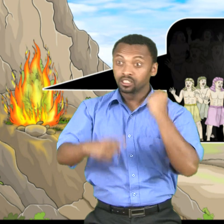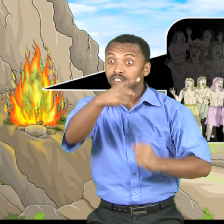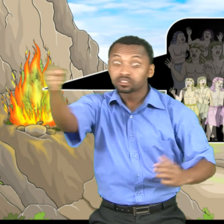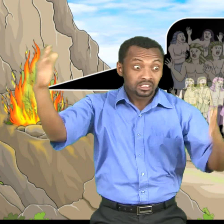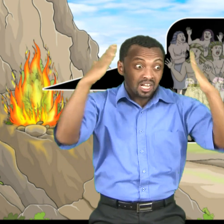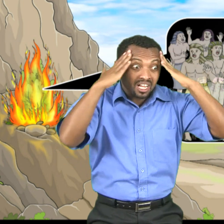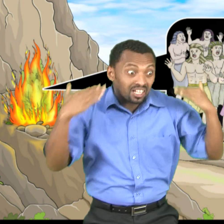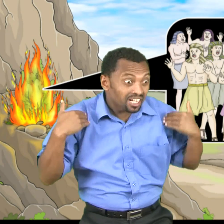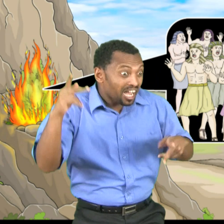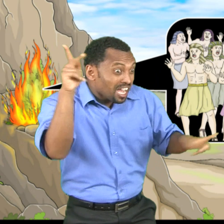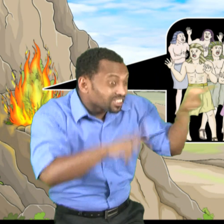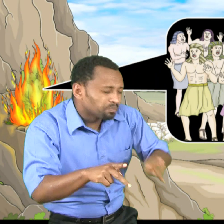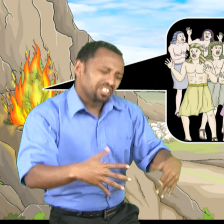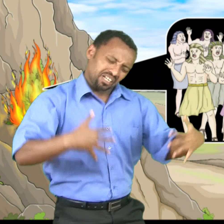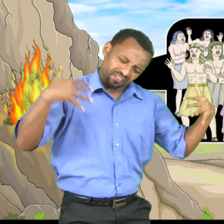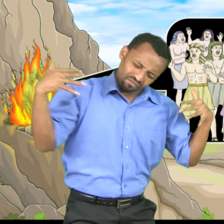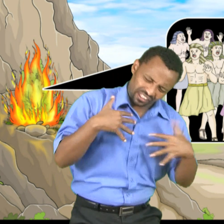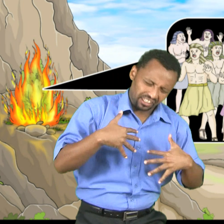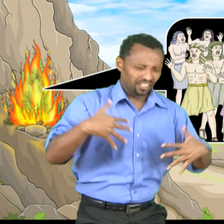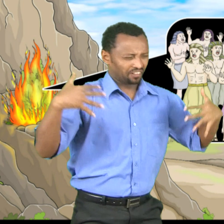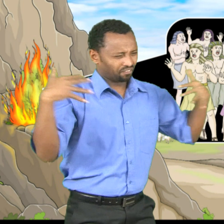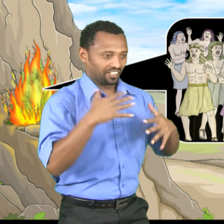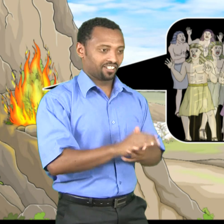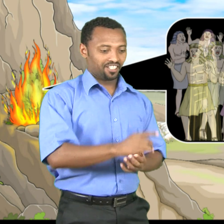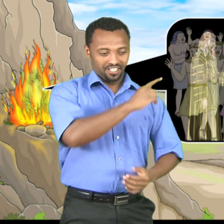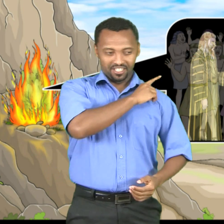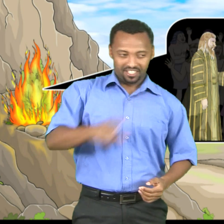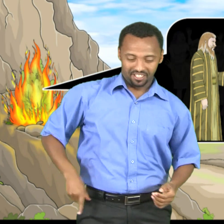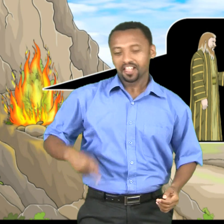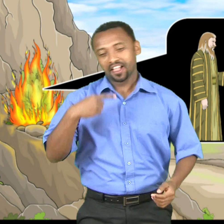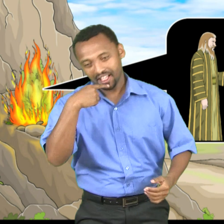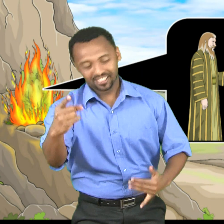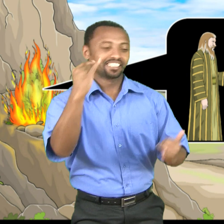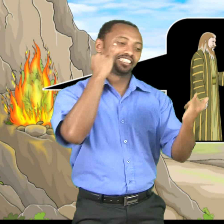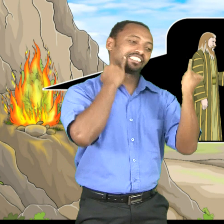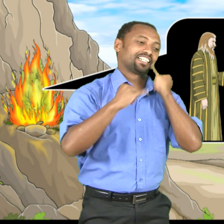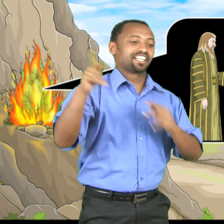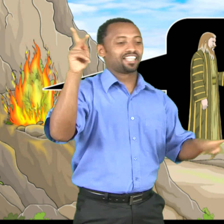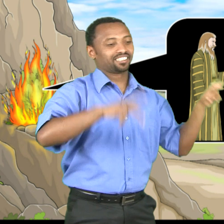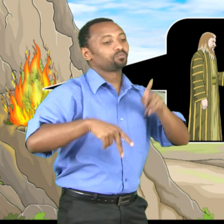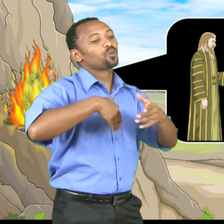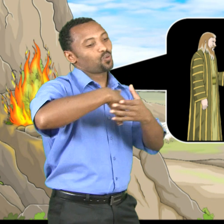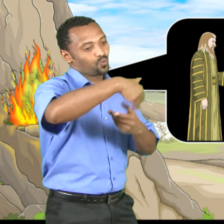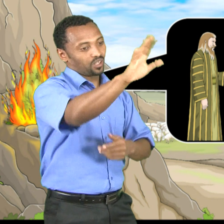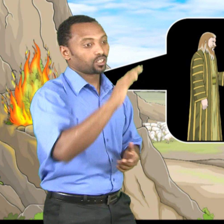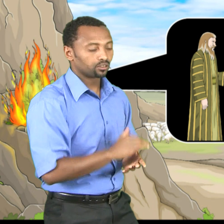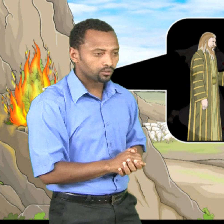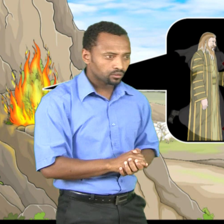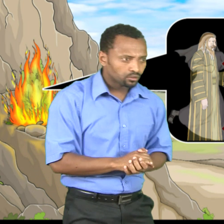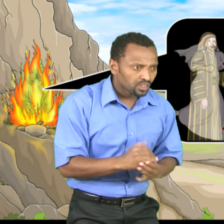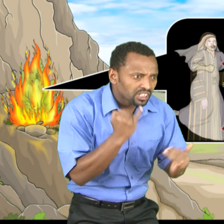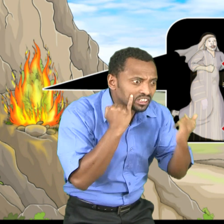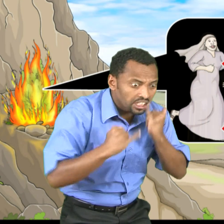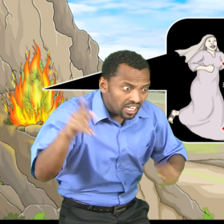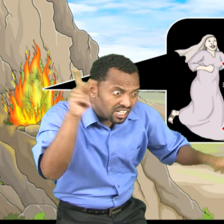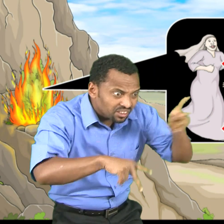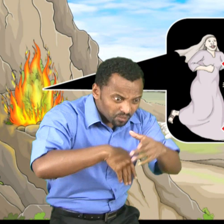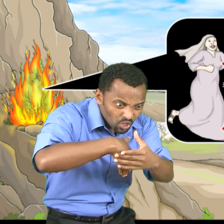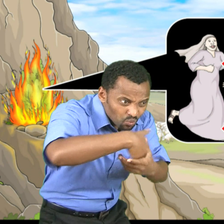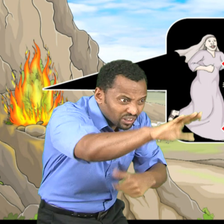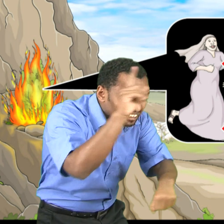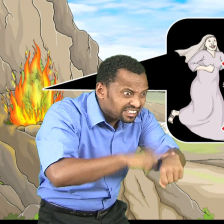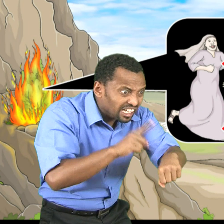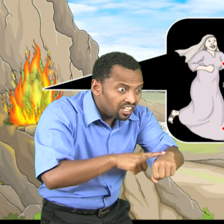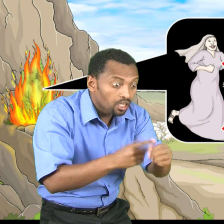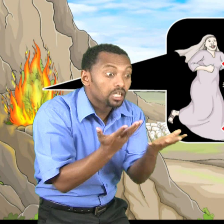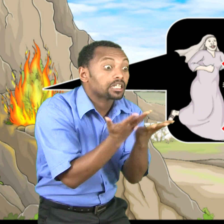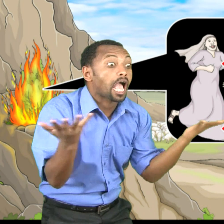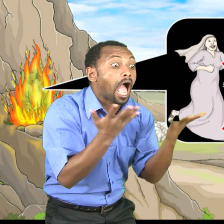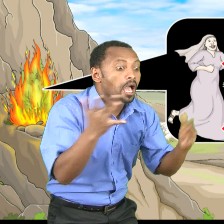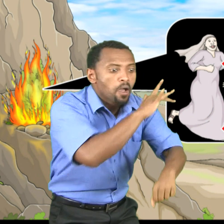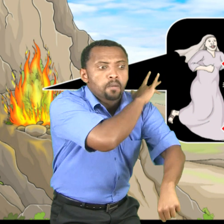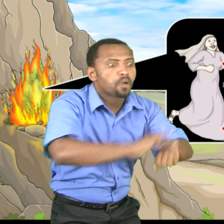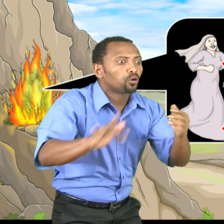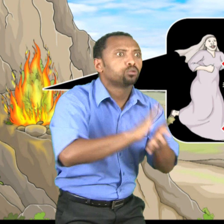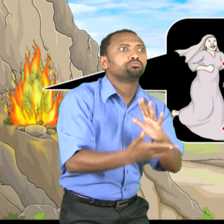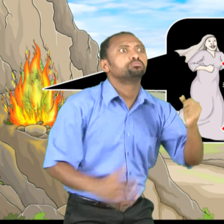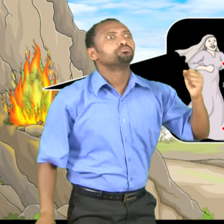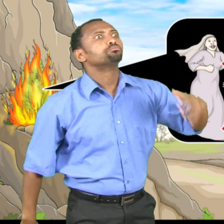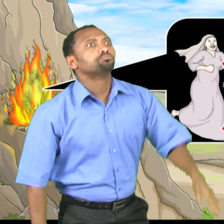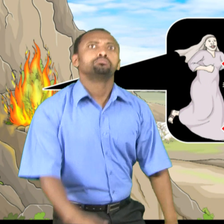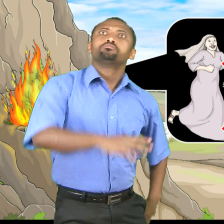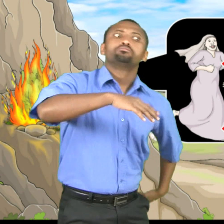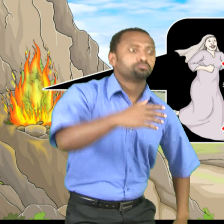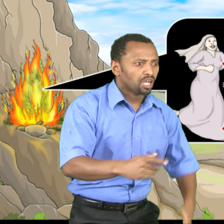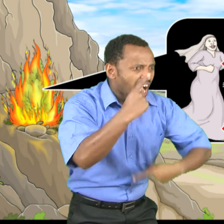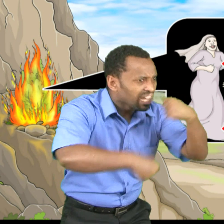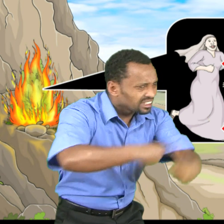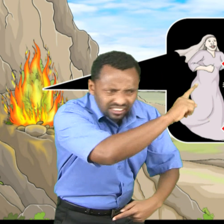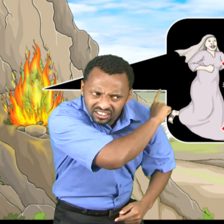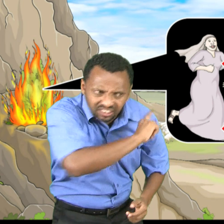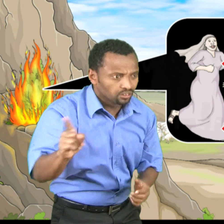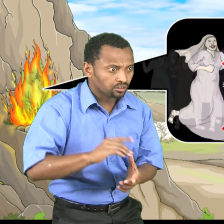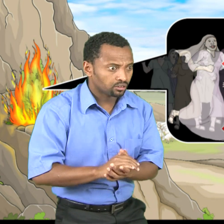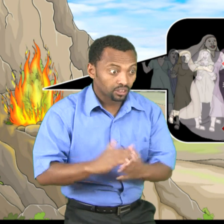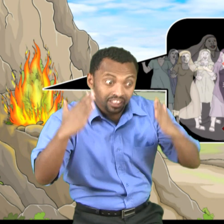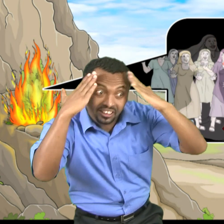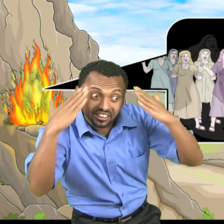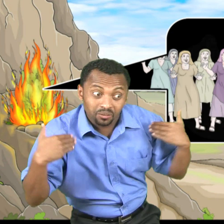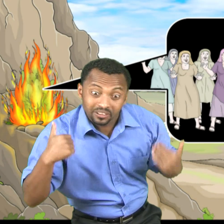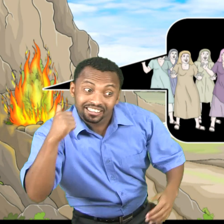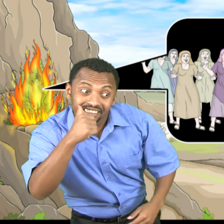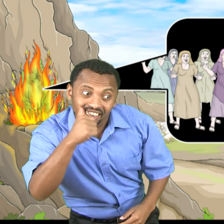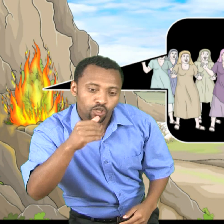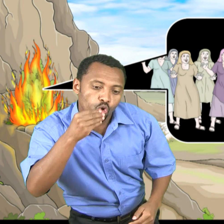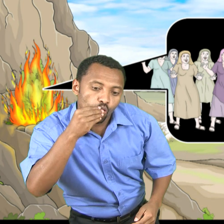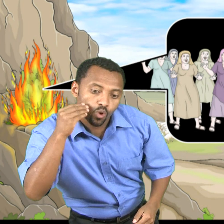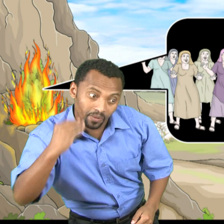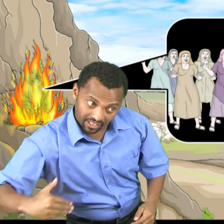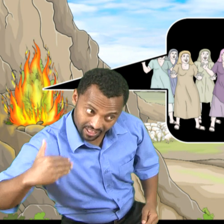And I will grant this people such favor in the sight of the Egyptians that when you leave, you will not go away empty-handed.